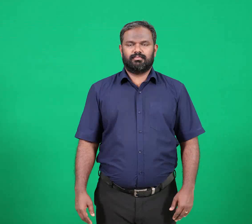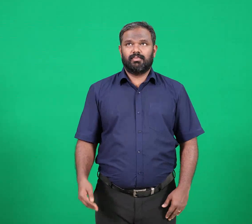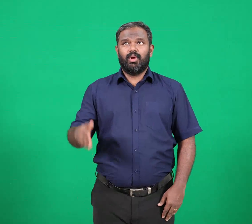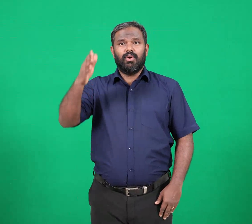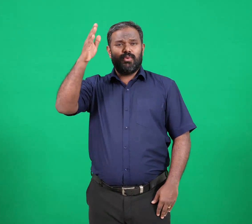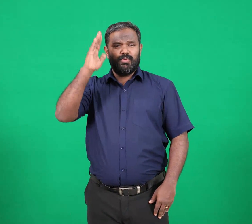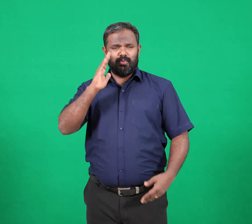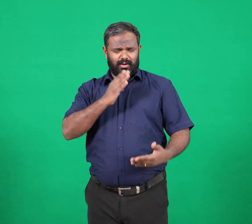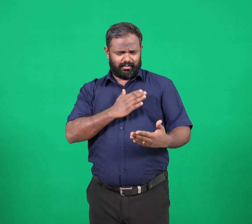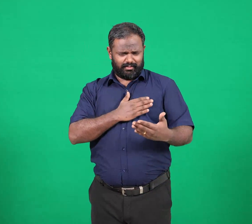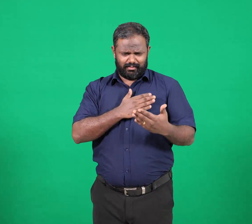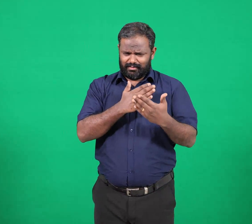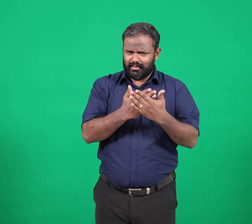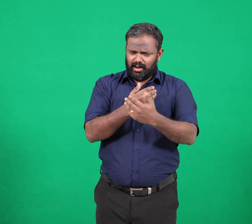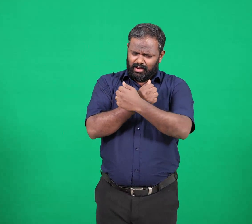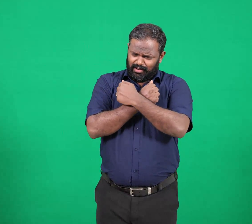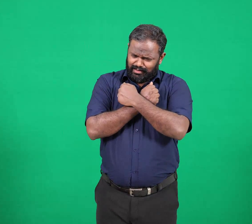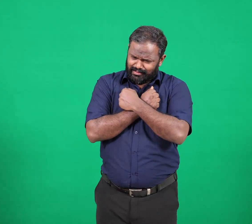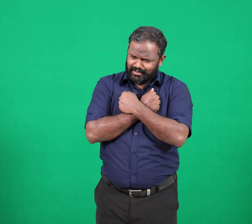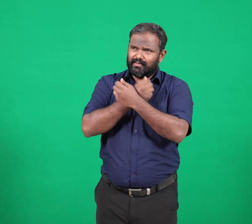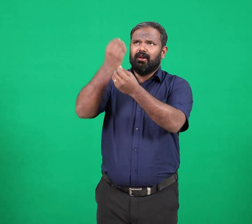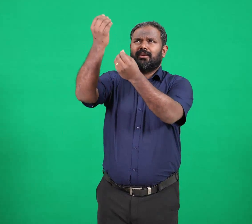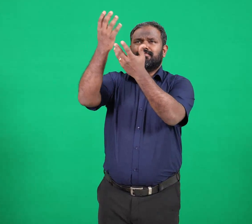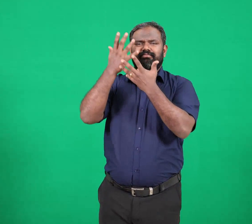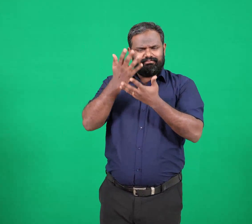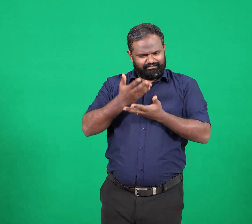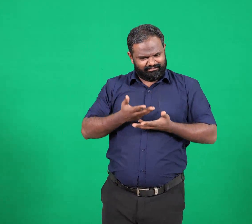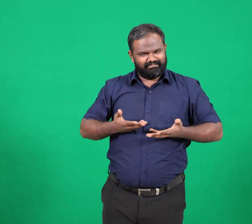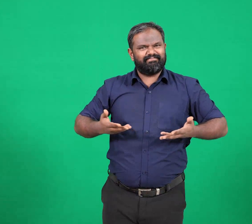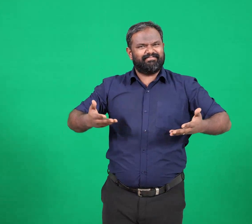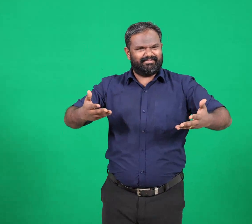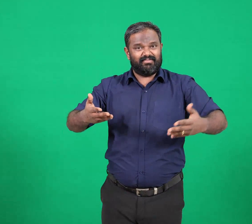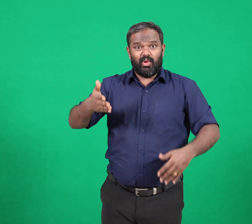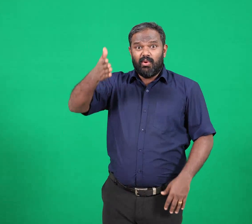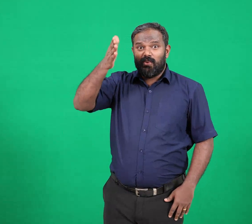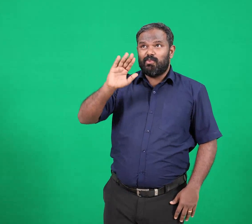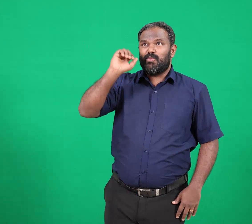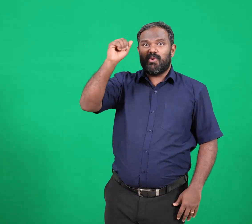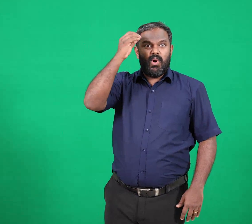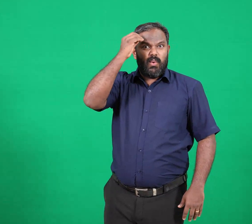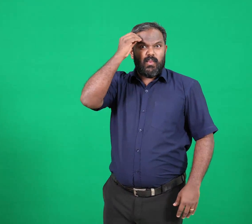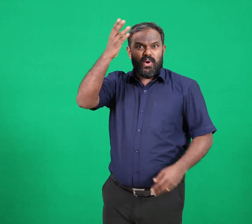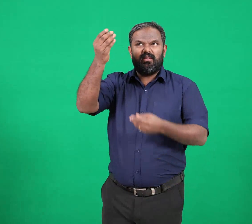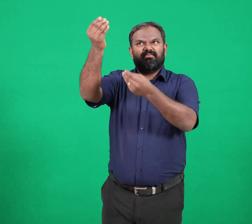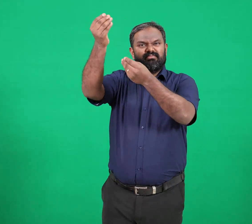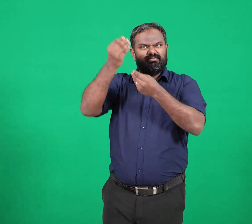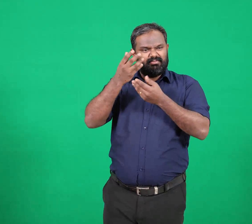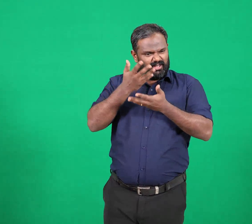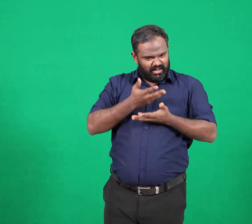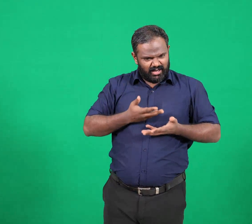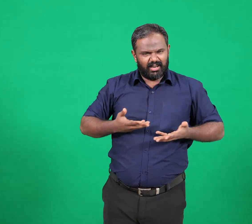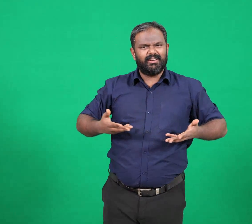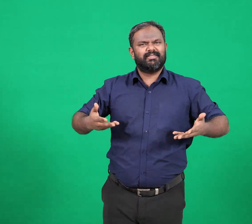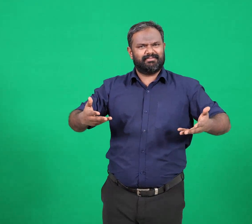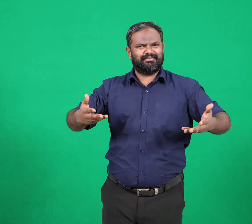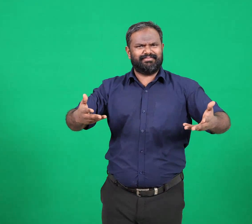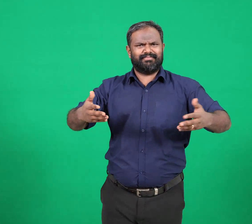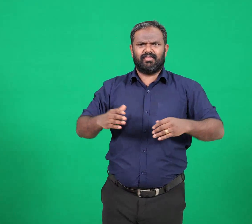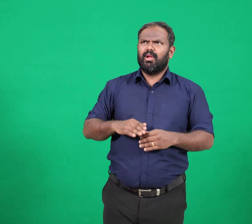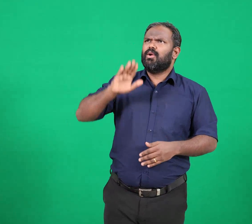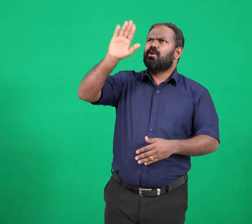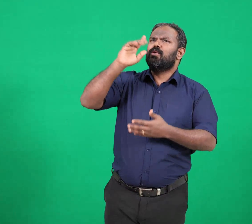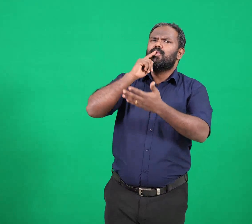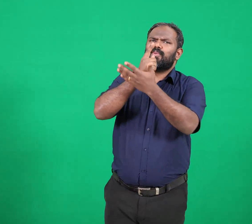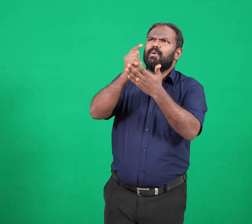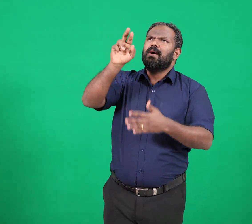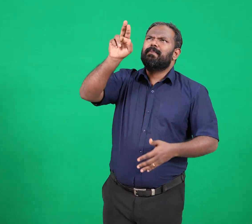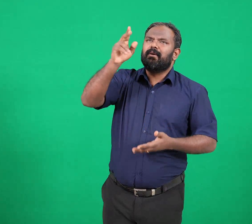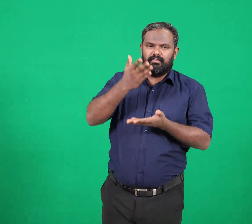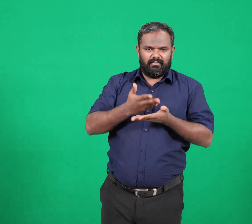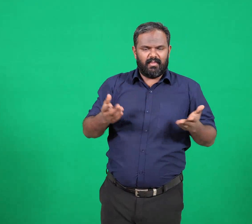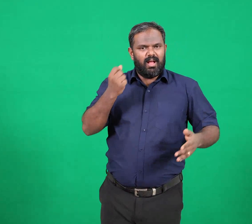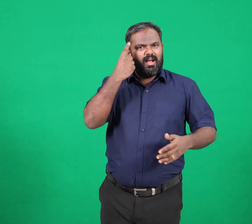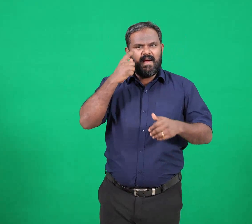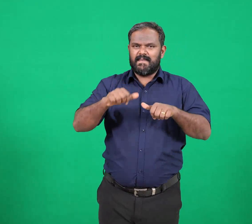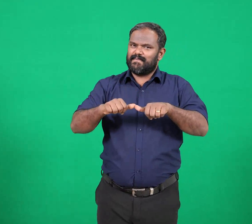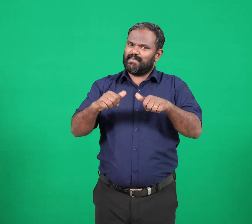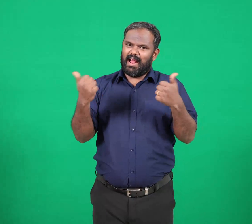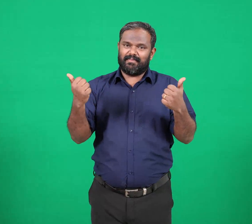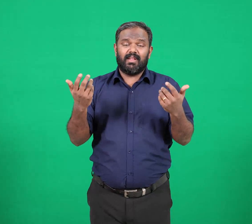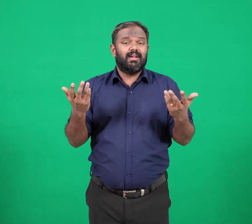that He lavished on us with all wisdom and understanding.